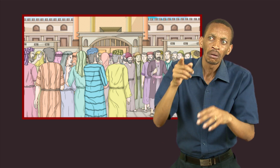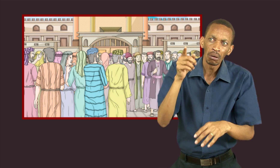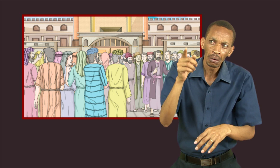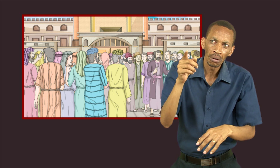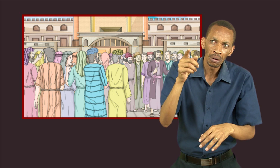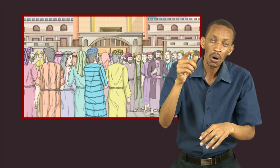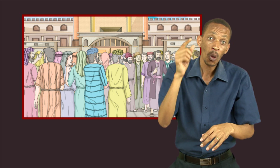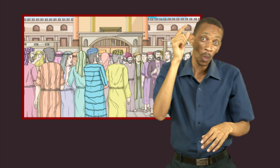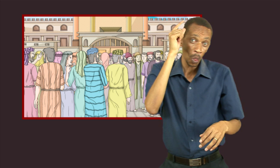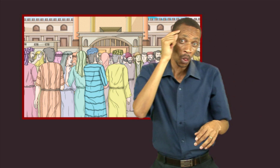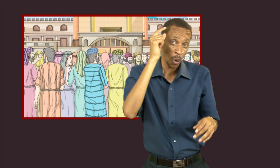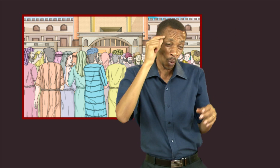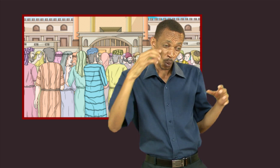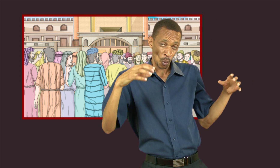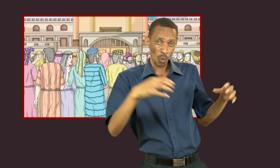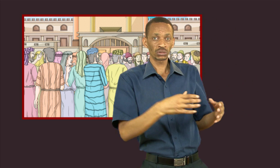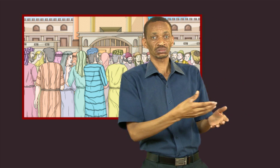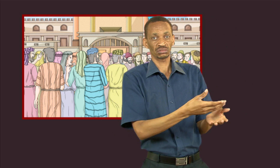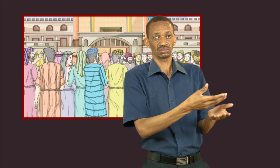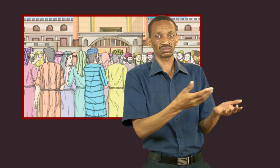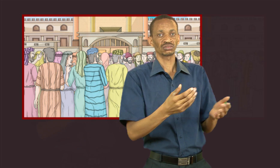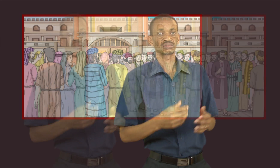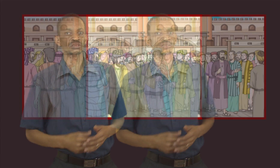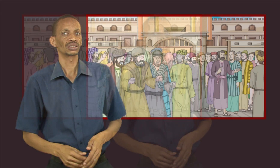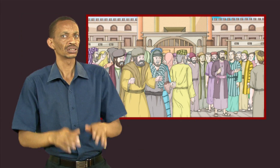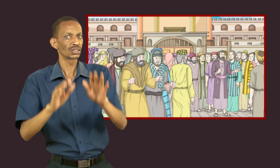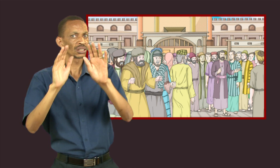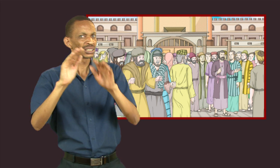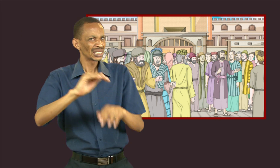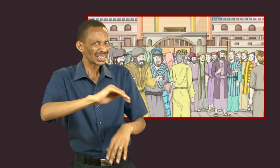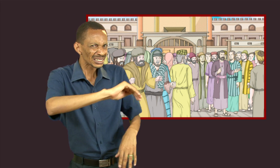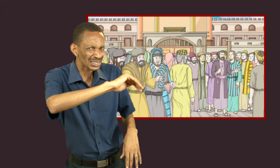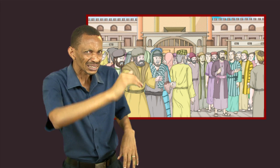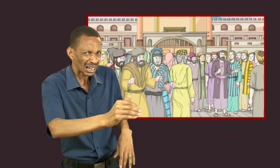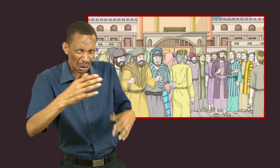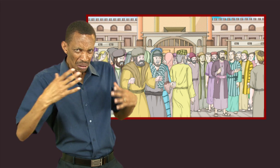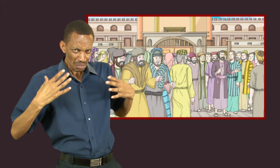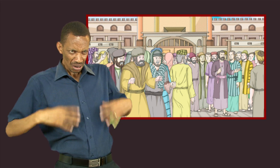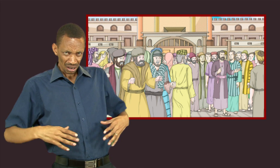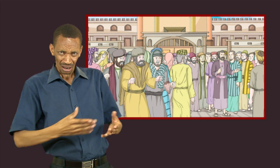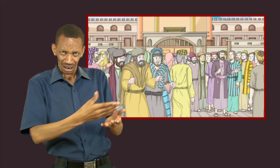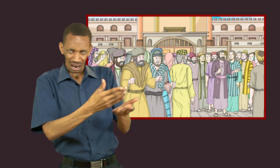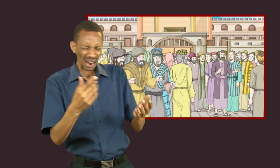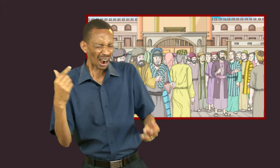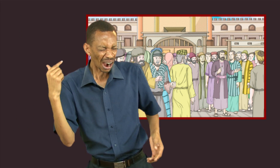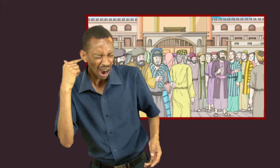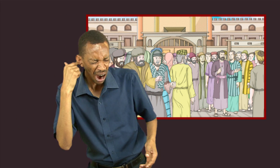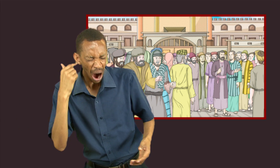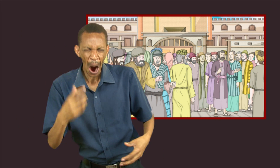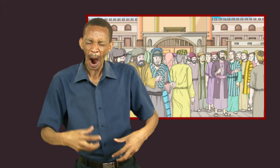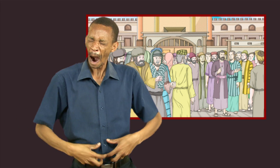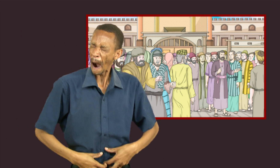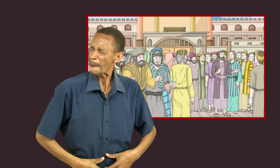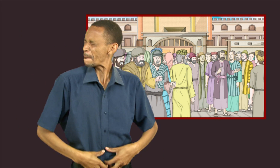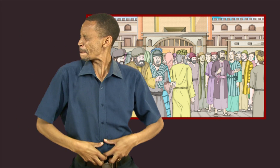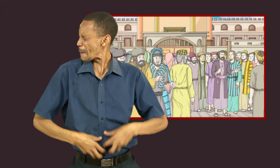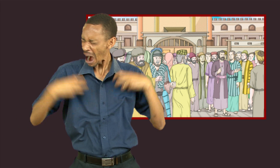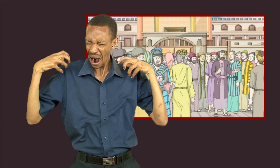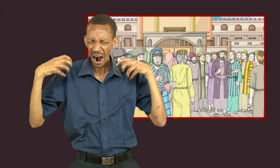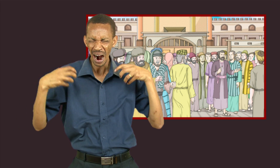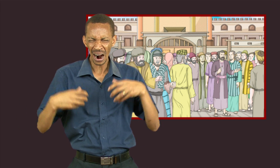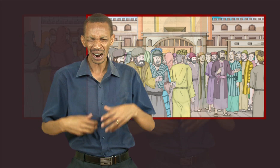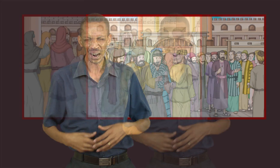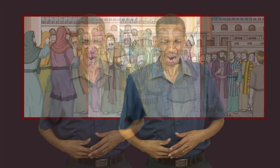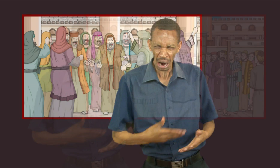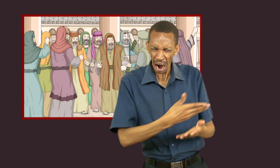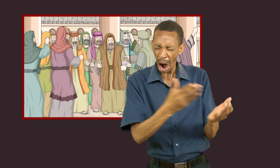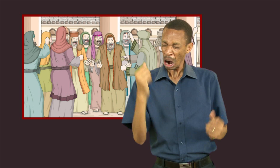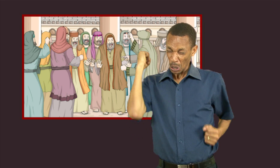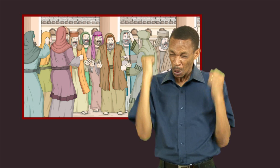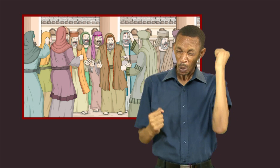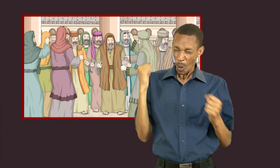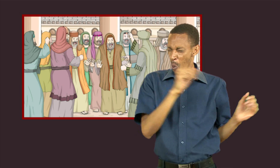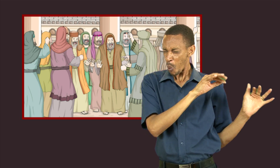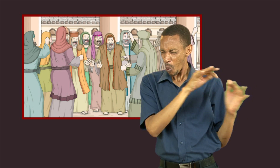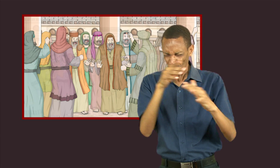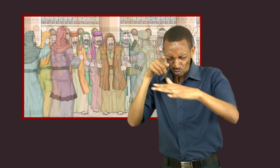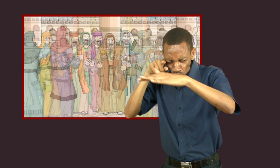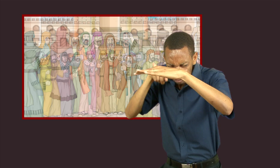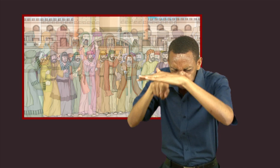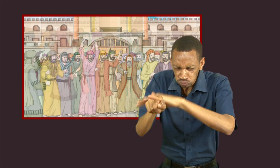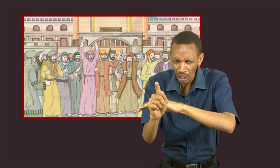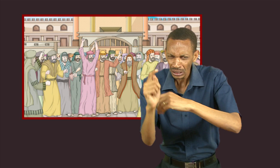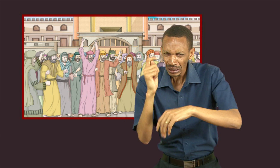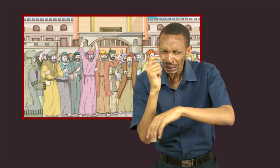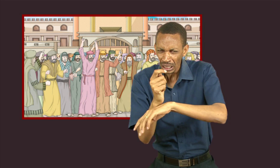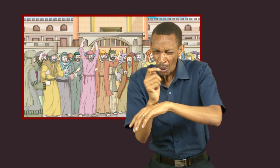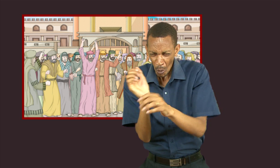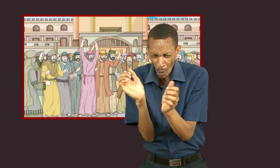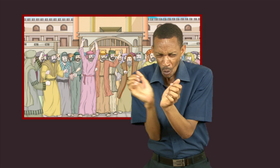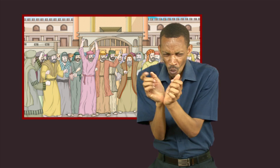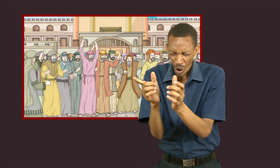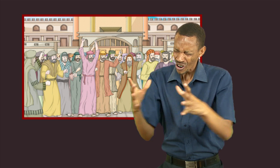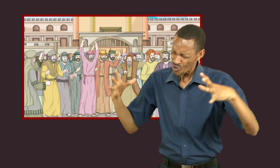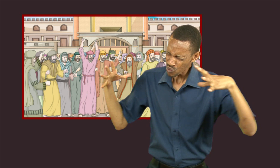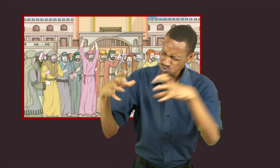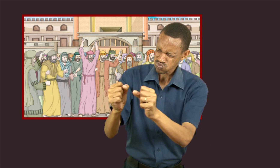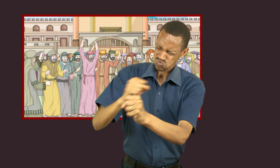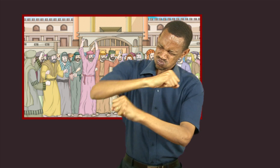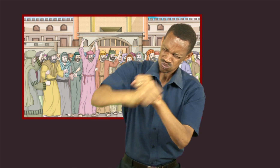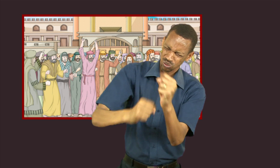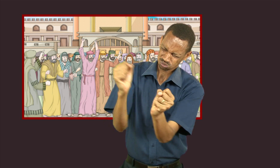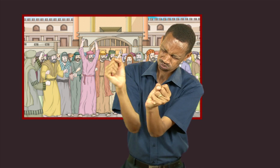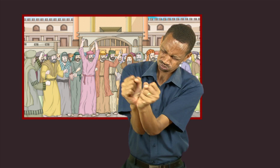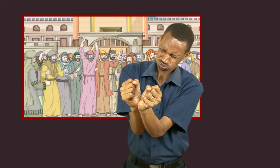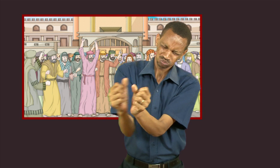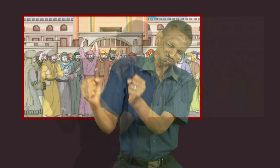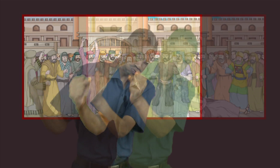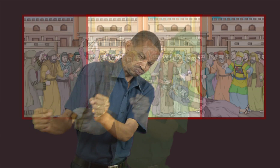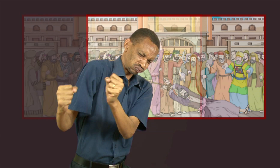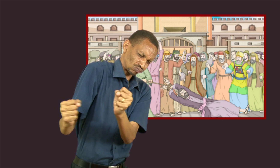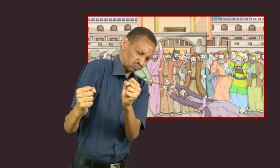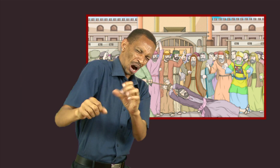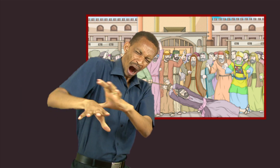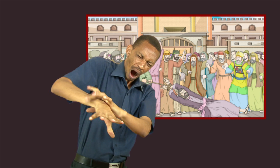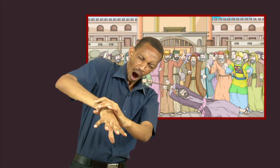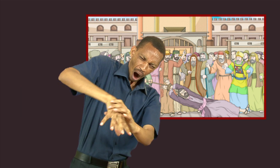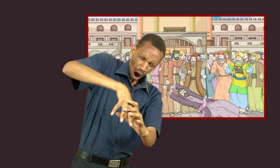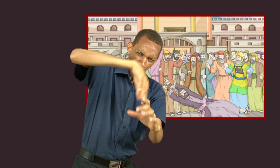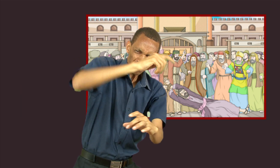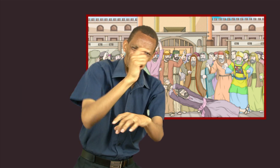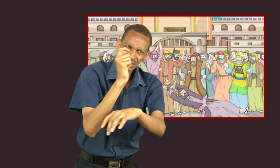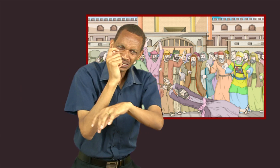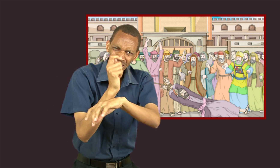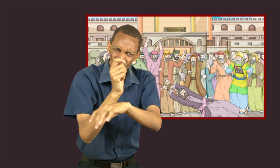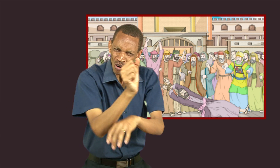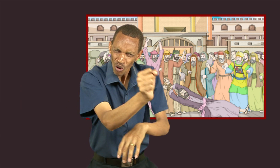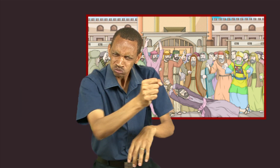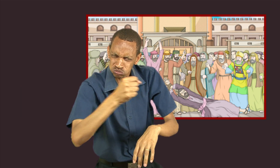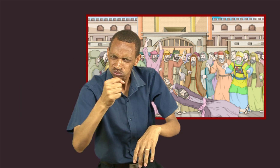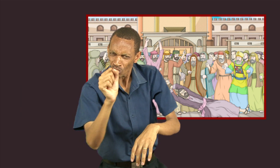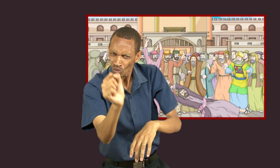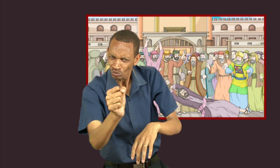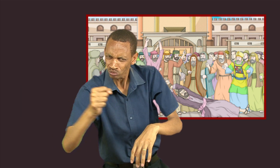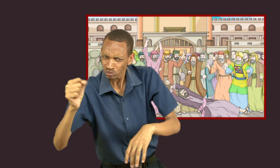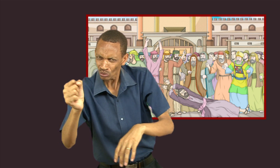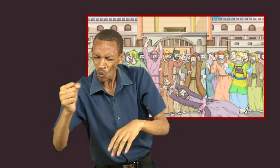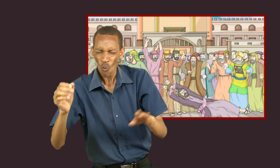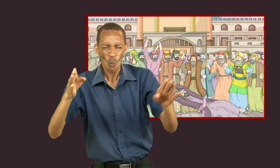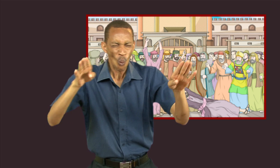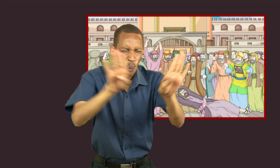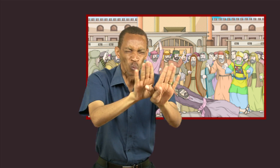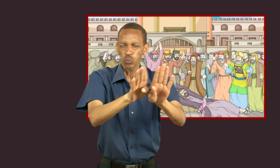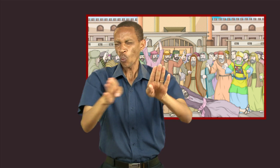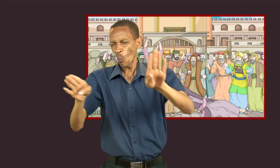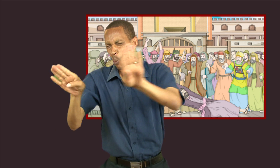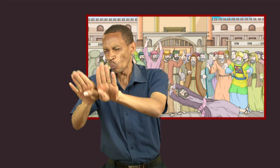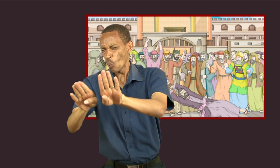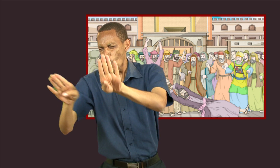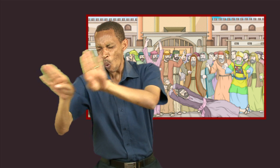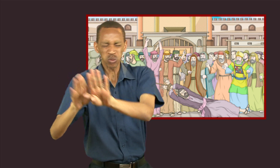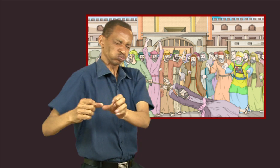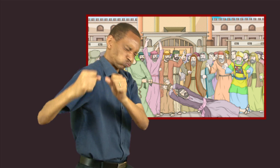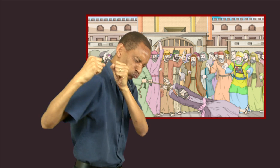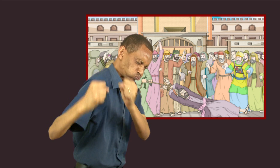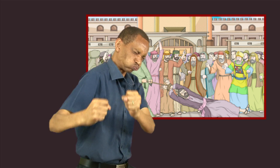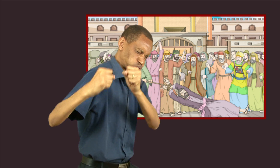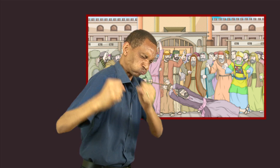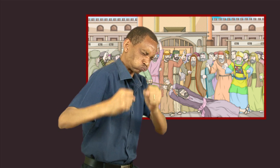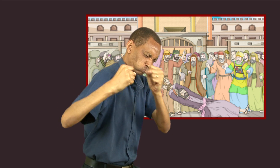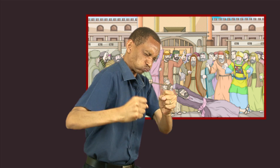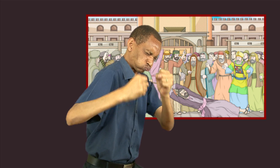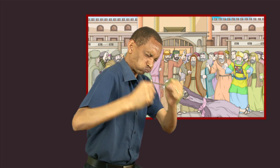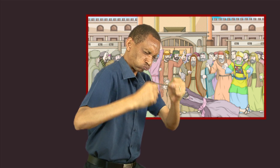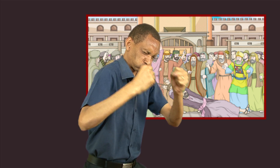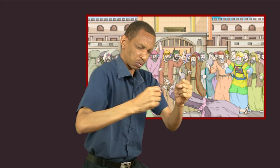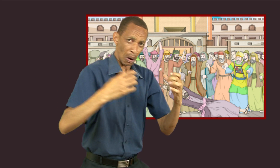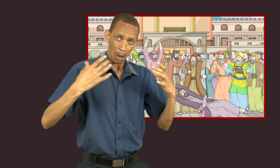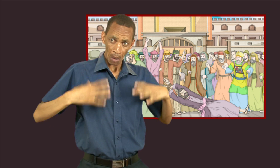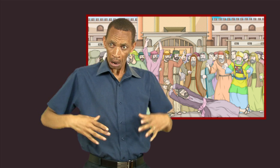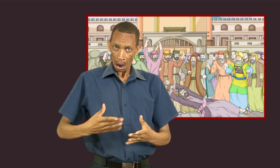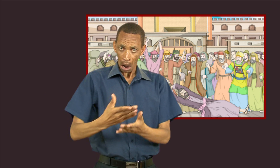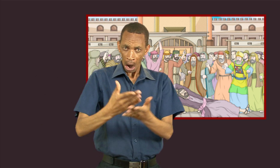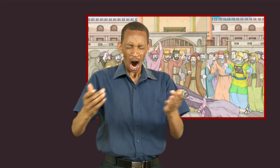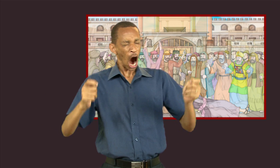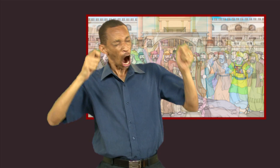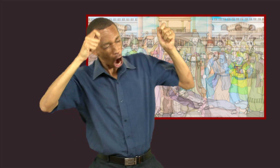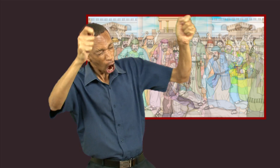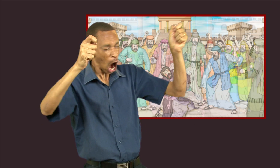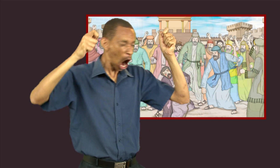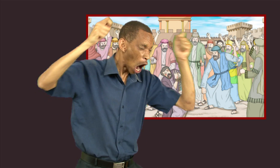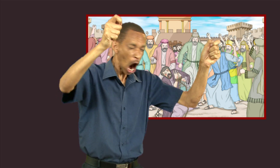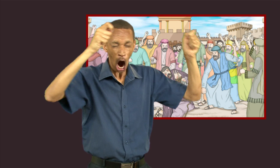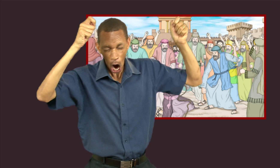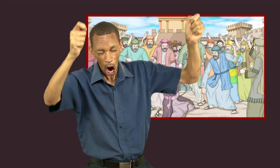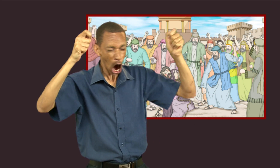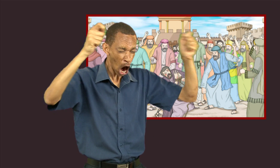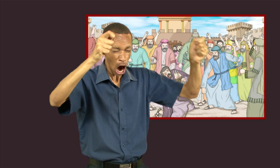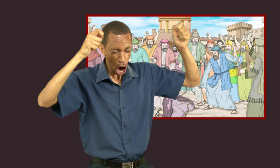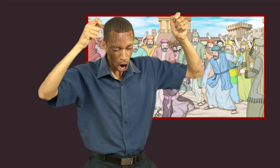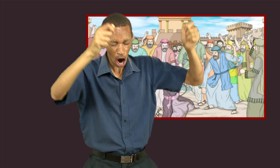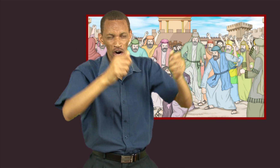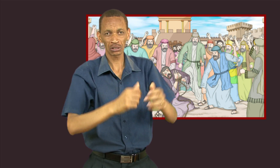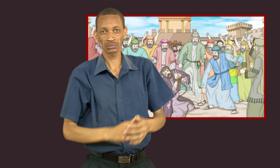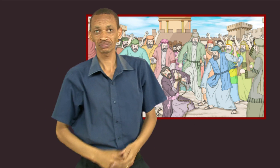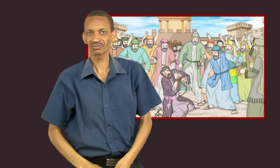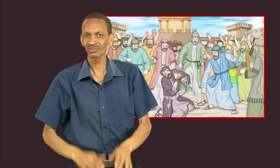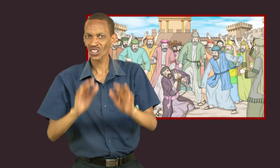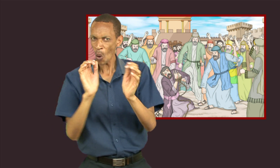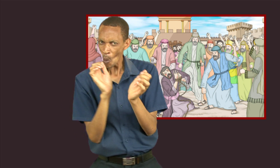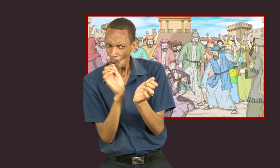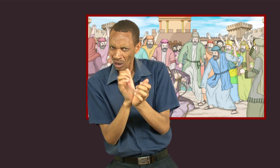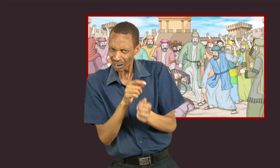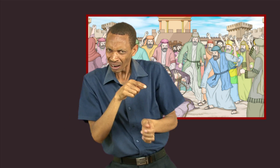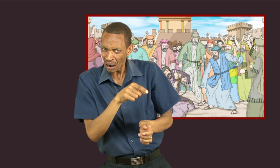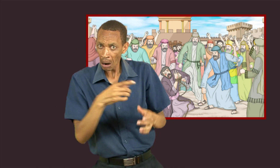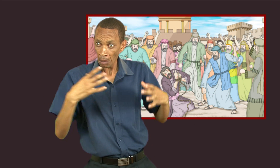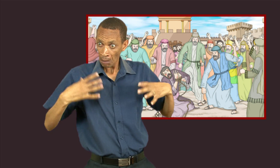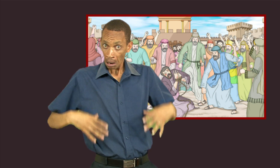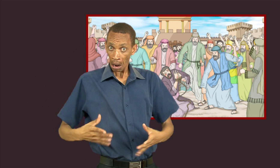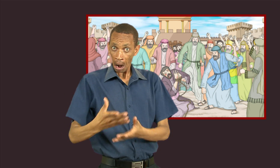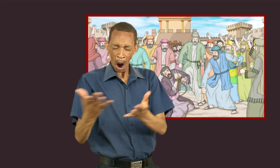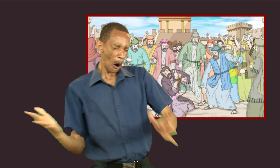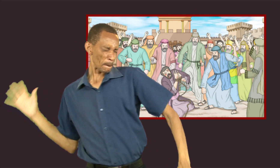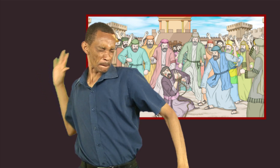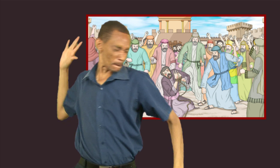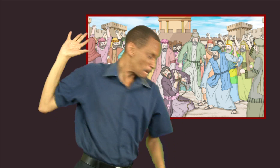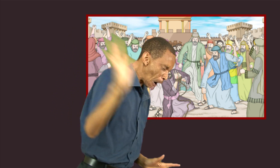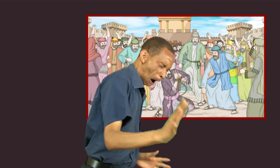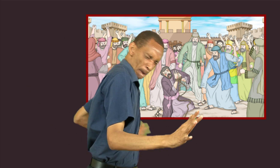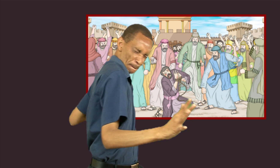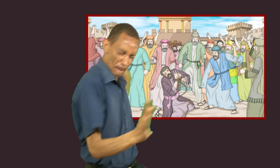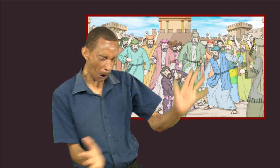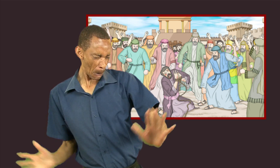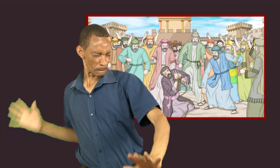They seized Paul and dragged him out of the temple, and at once the gates were shut.